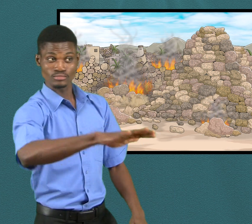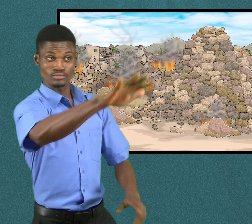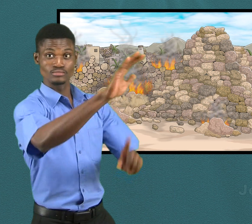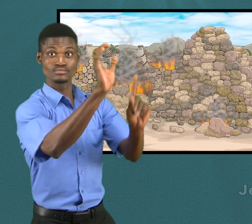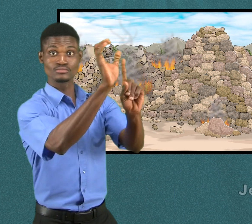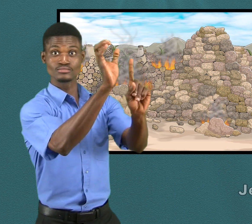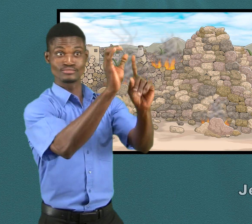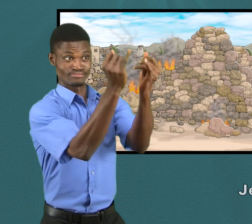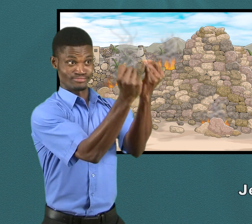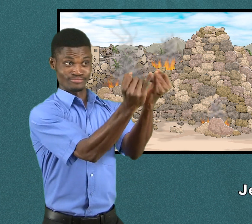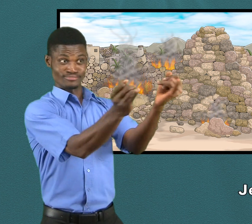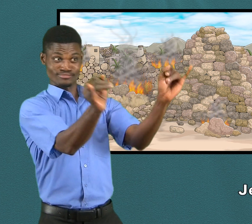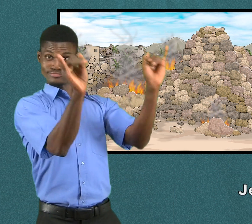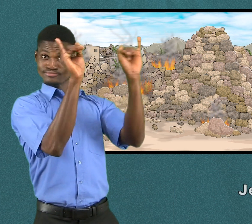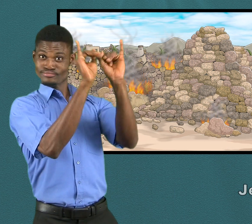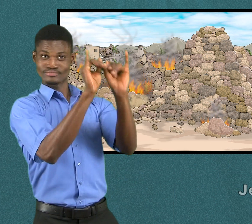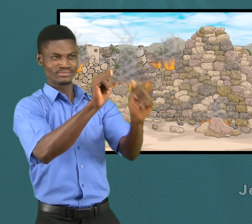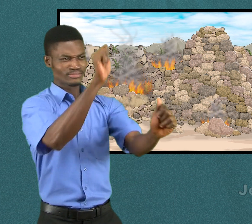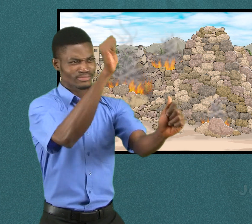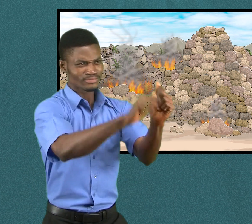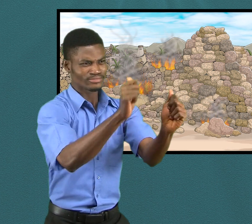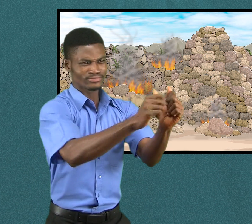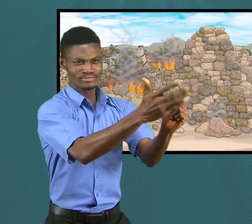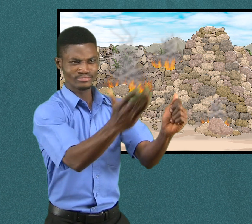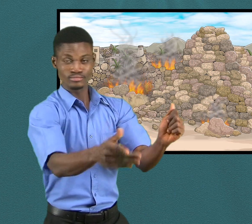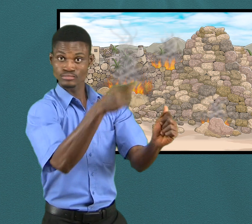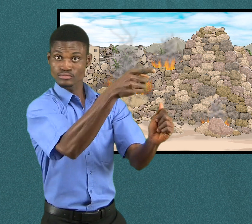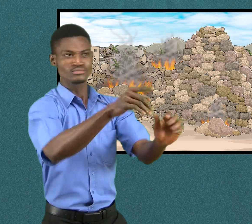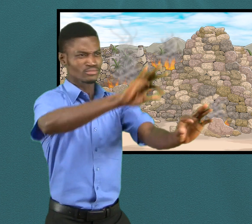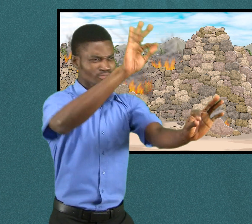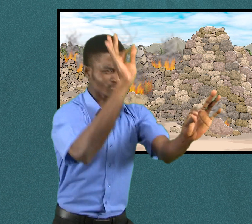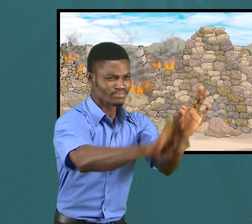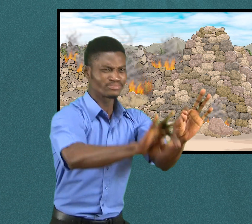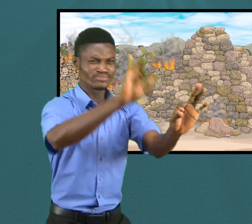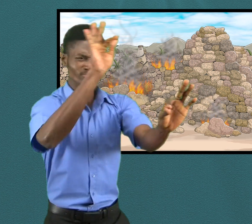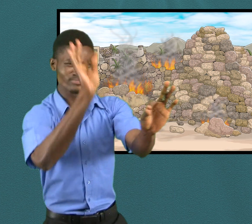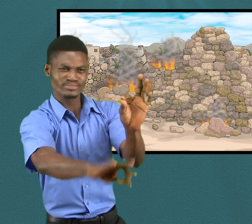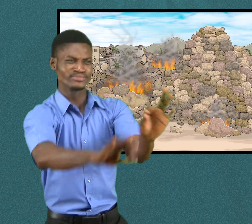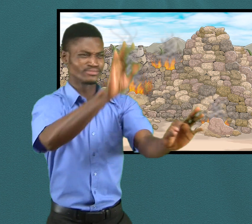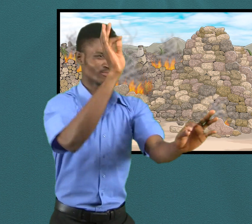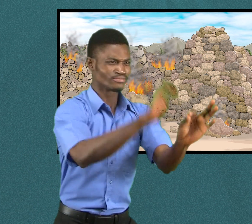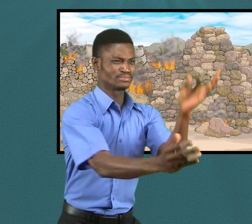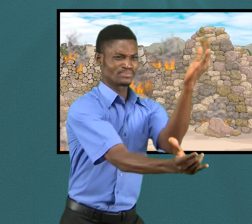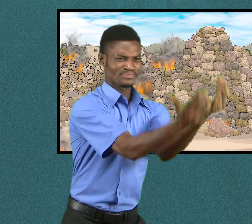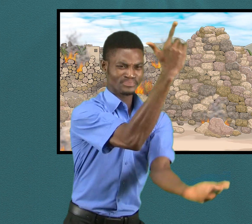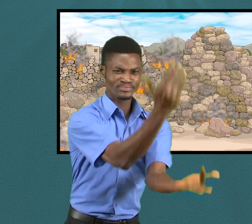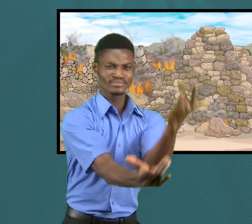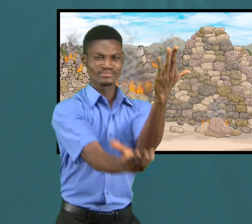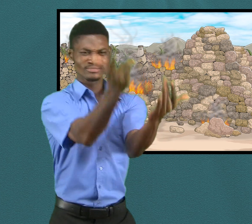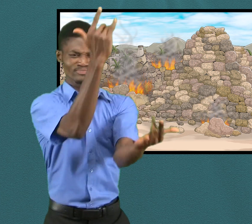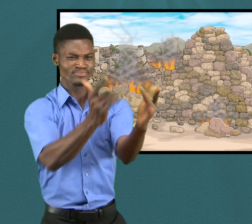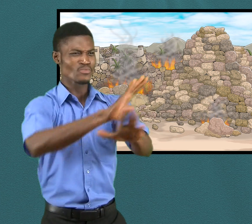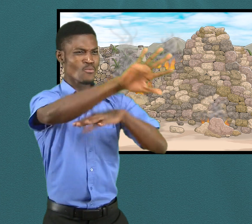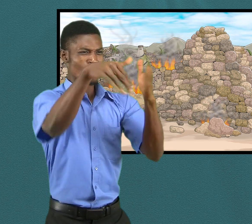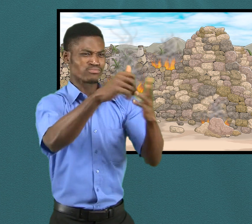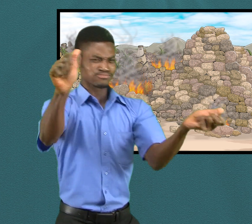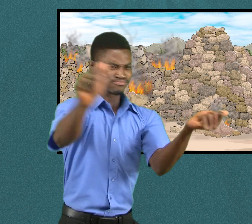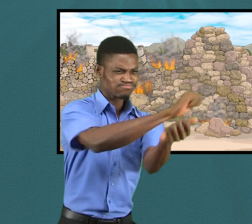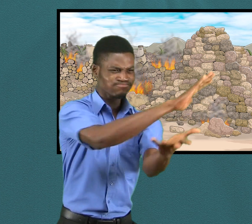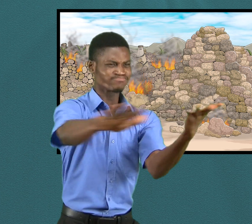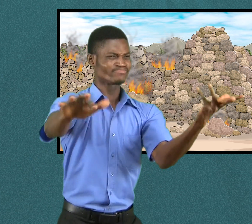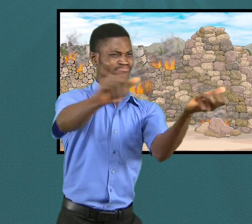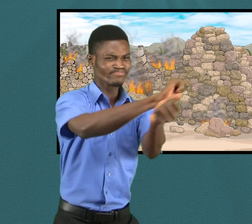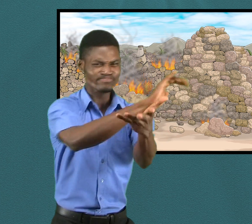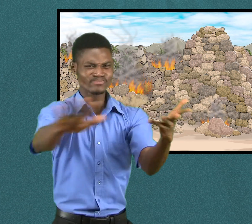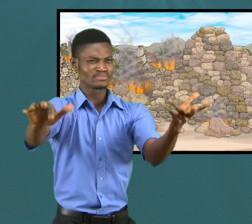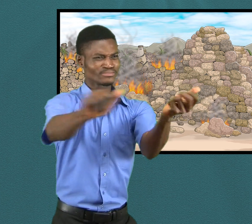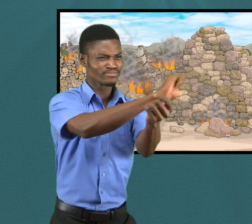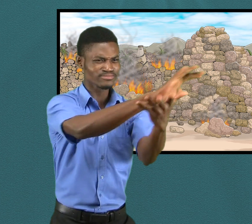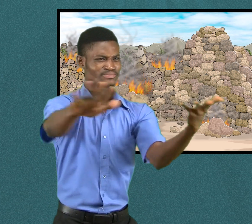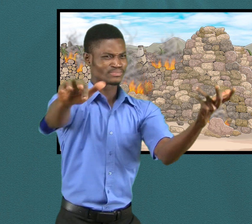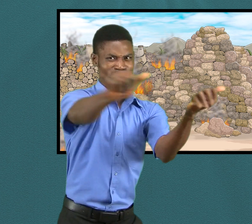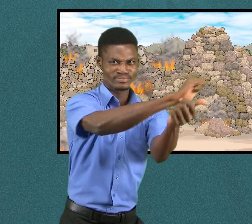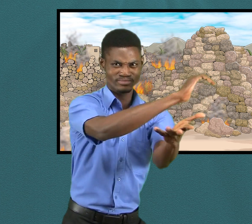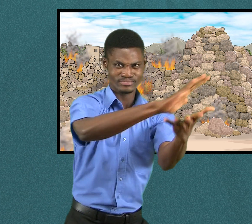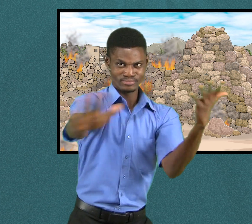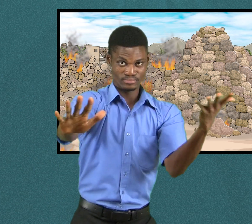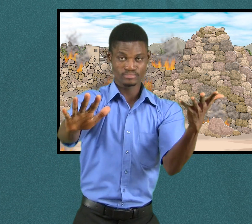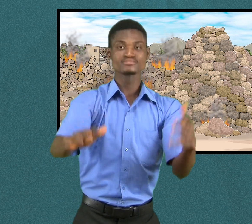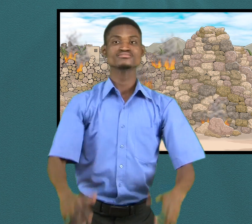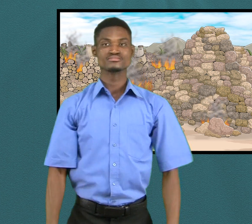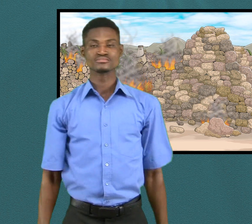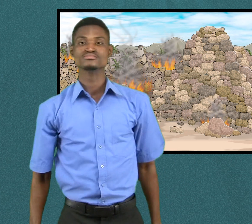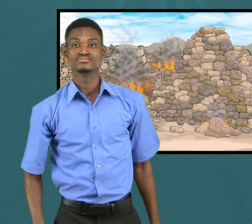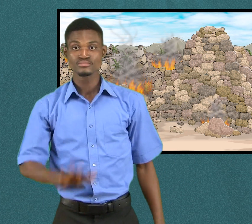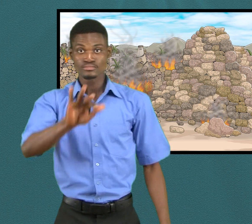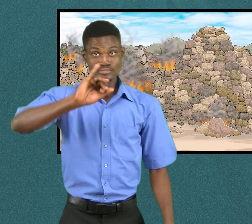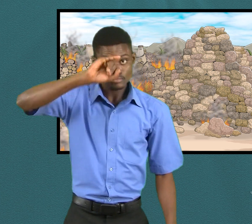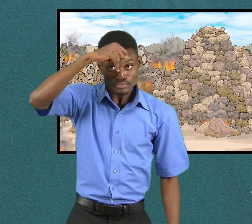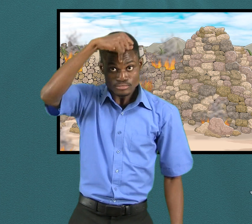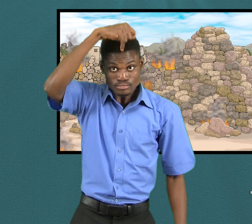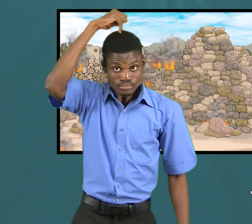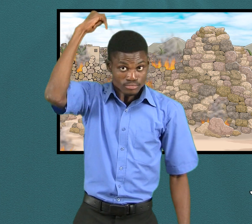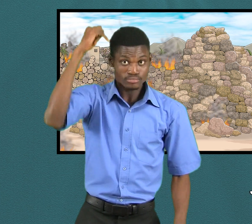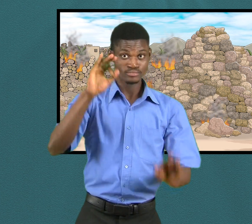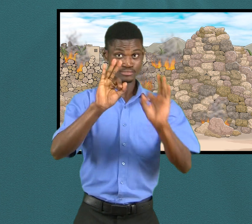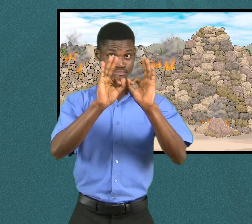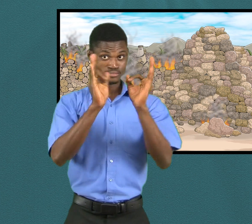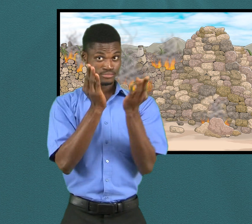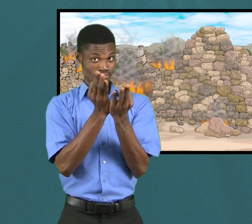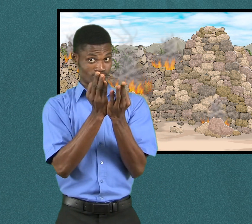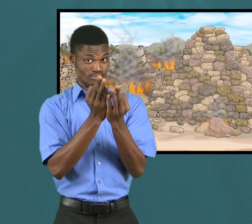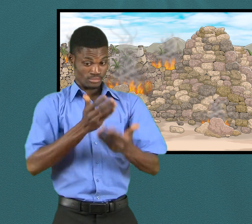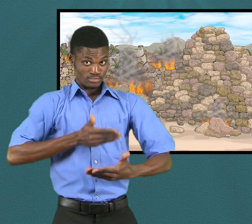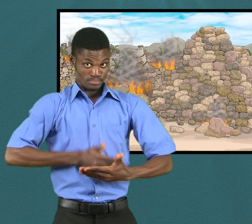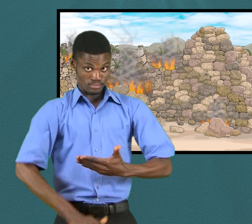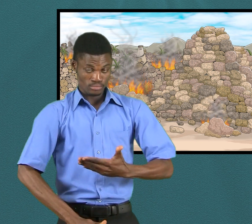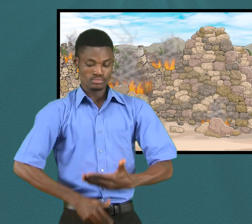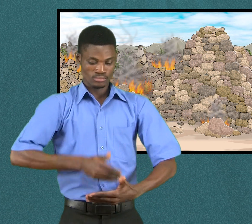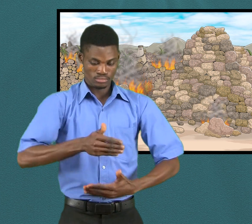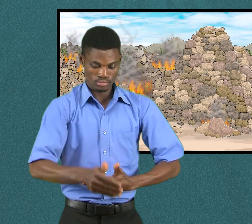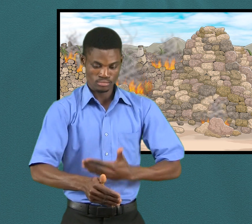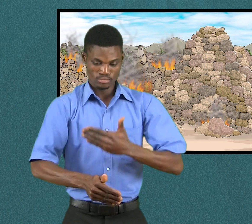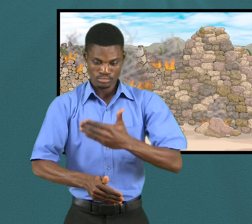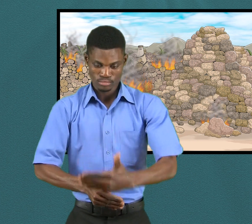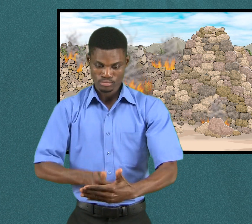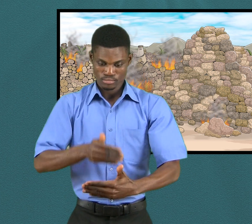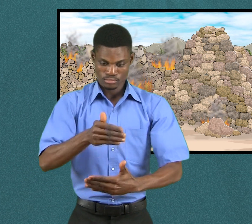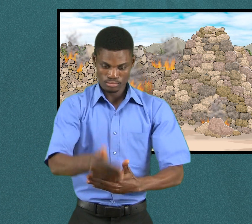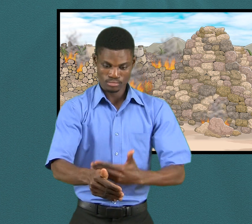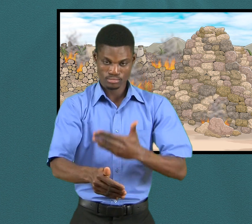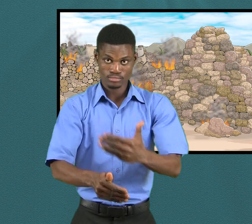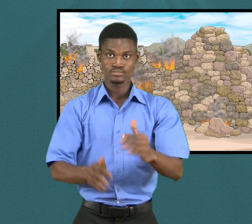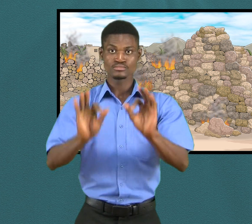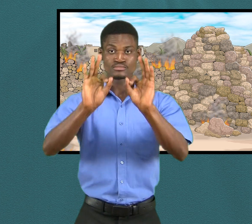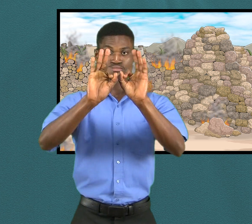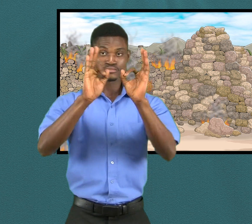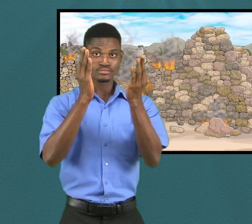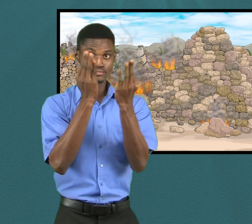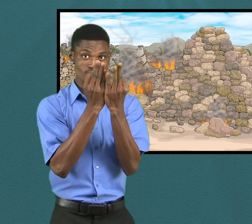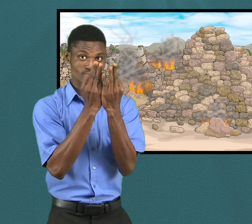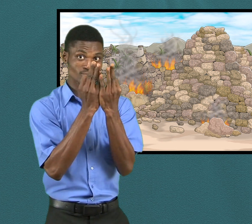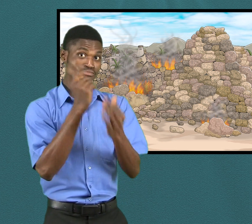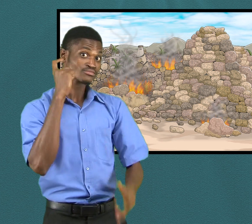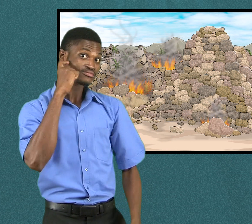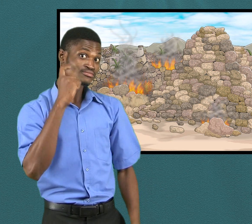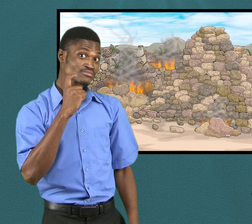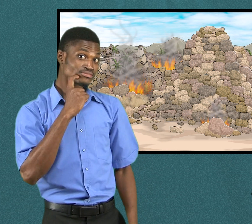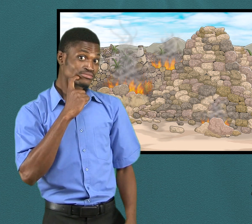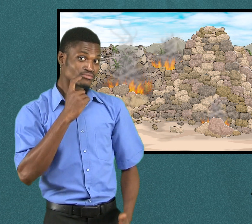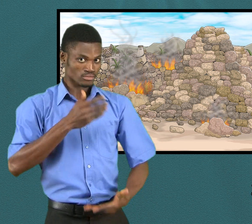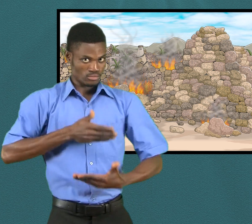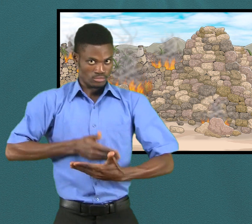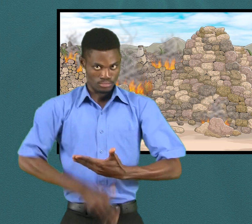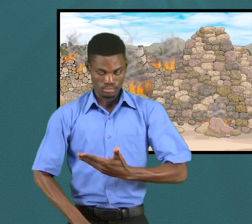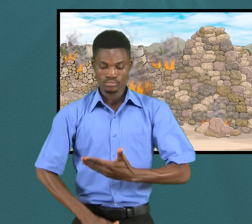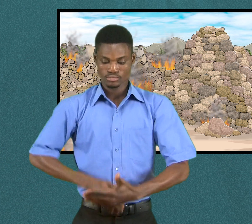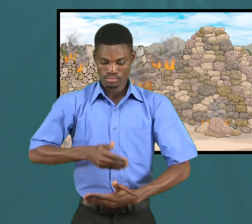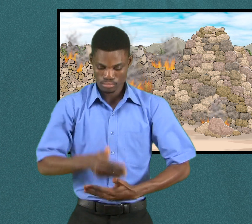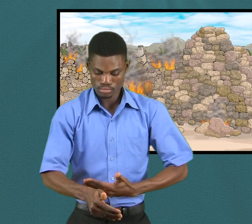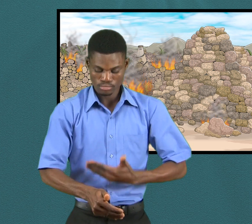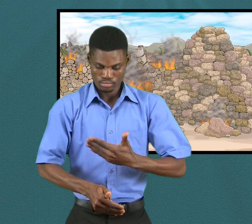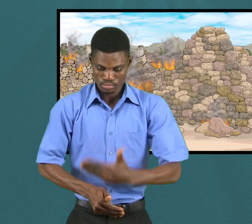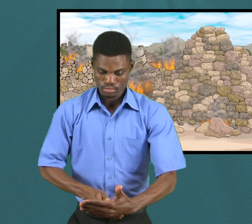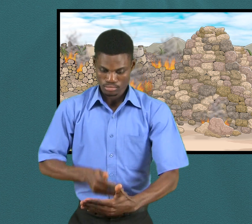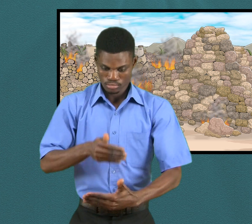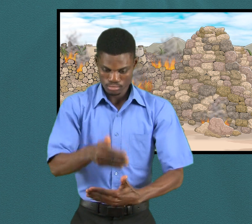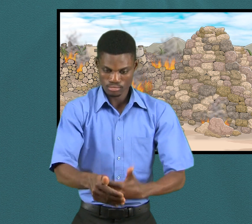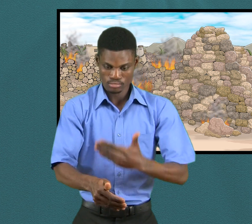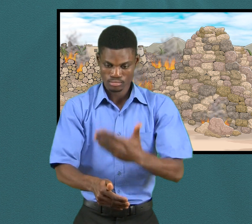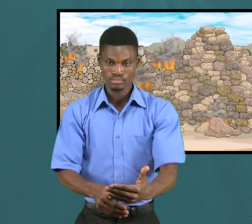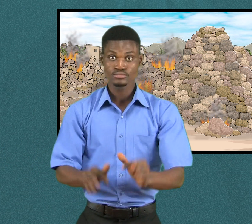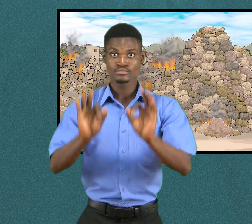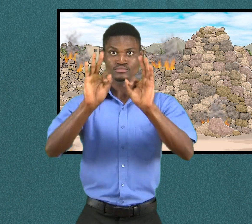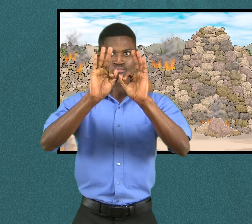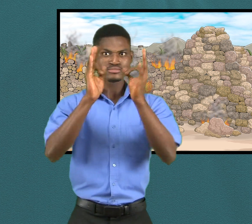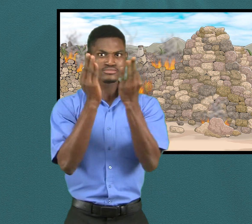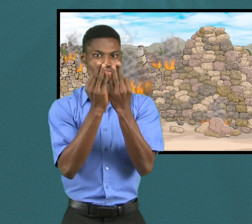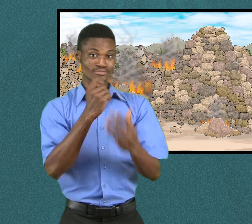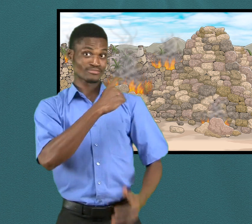at the cost of his firstborn he will lay its foundations; at the cost of his youngest he will set up its gates.”